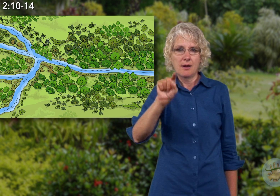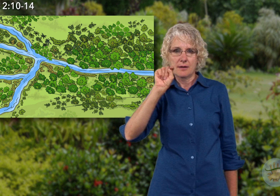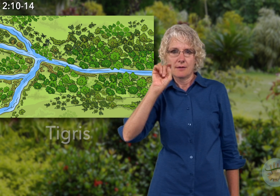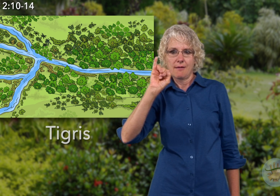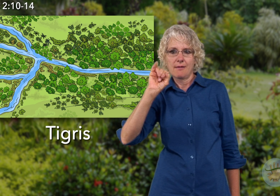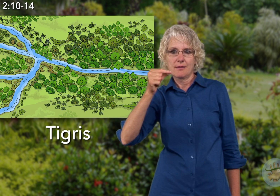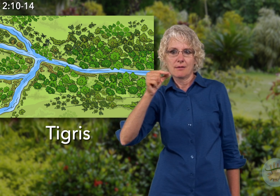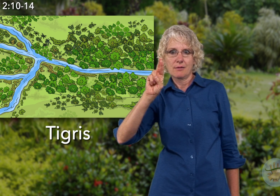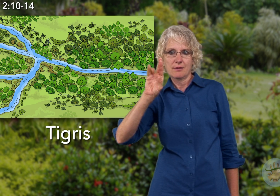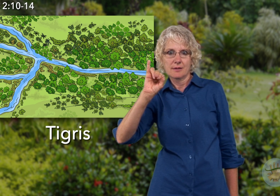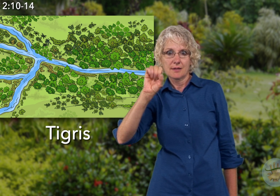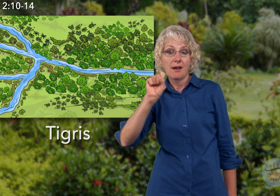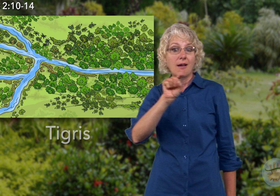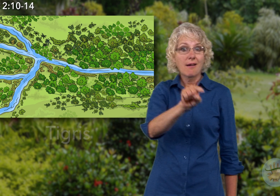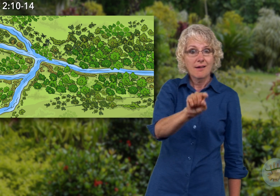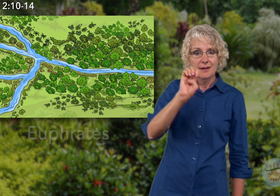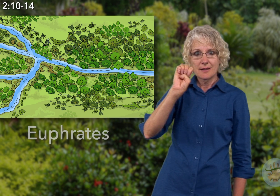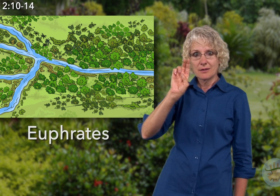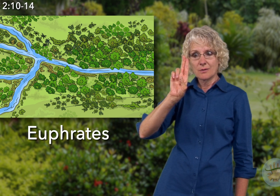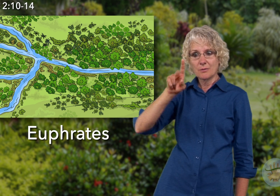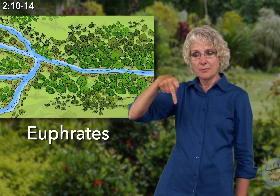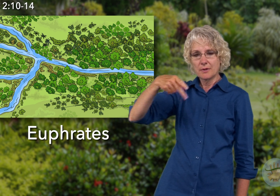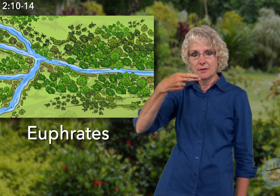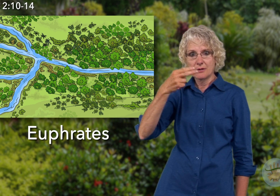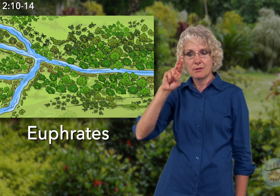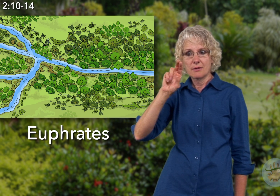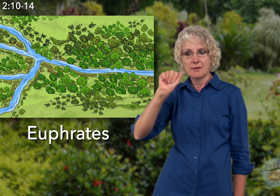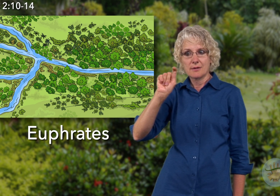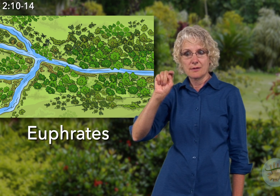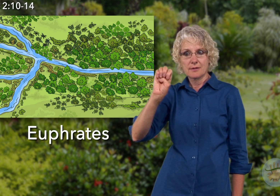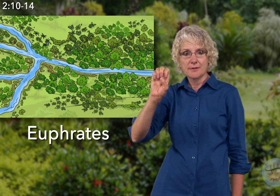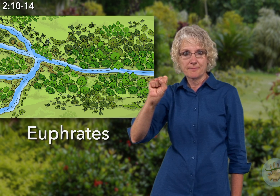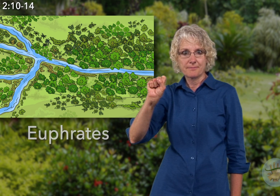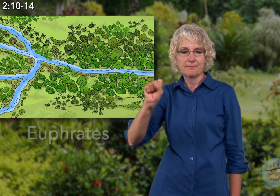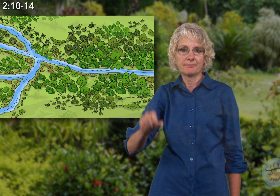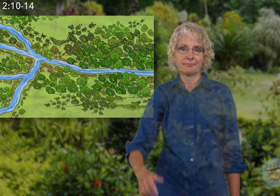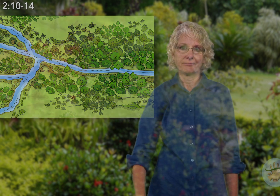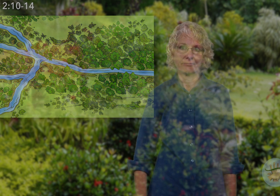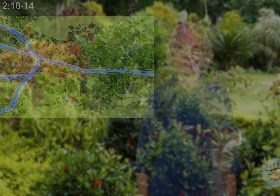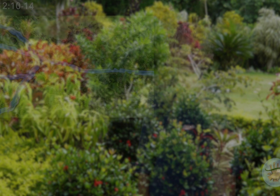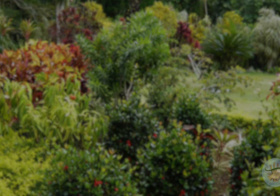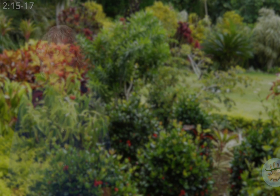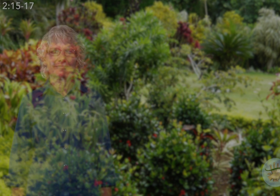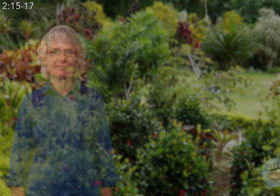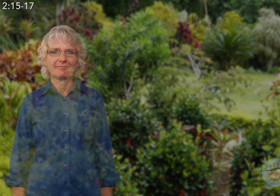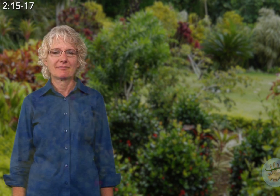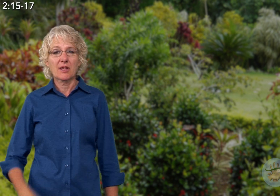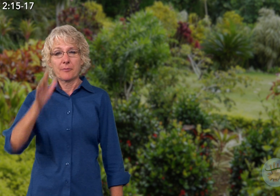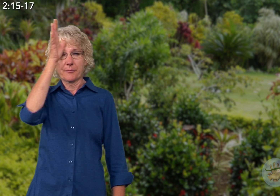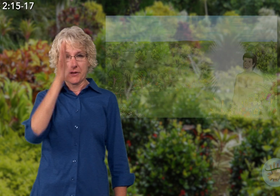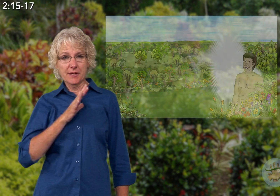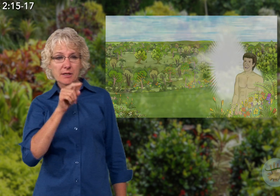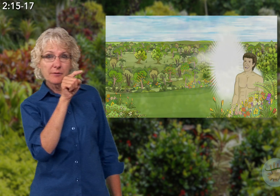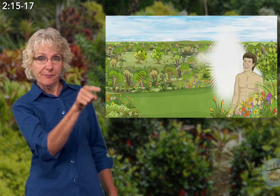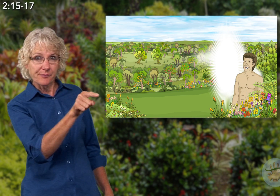And the fourth river is the Euphrates.